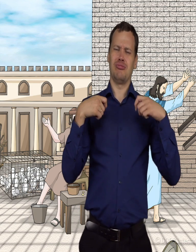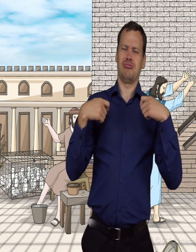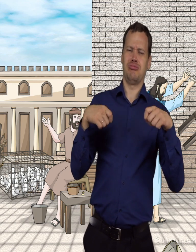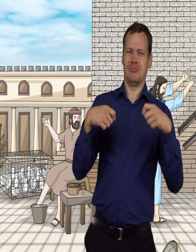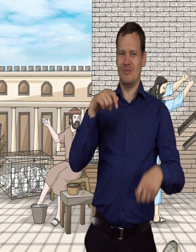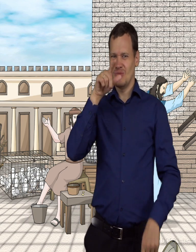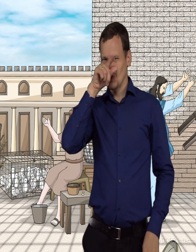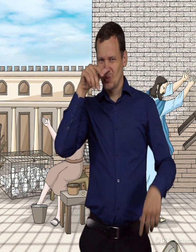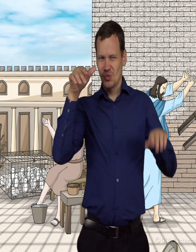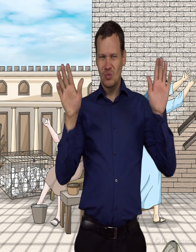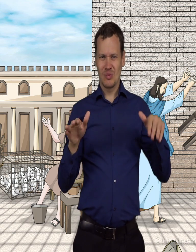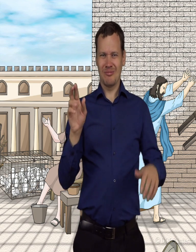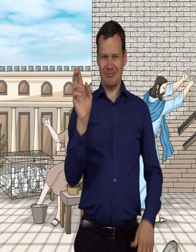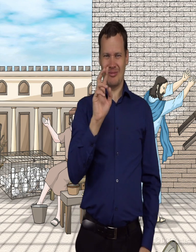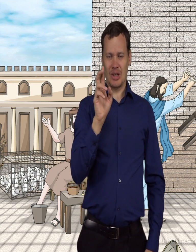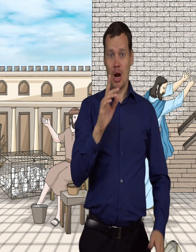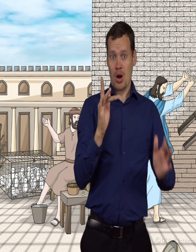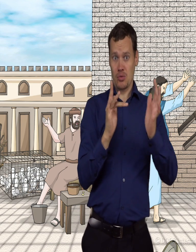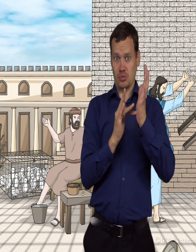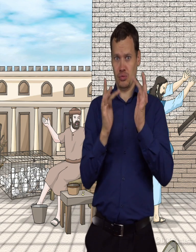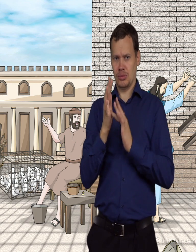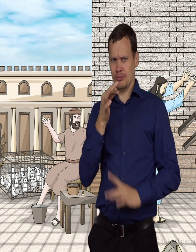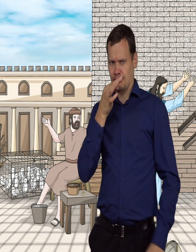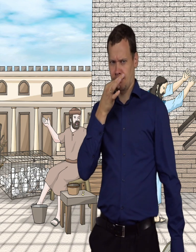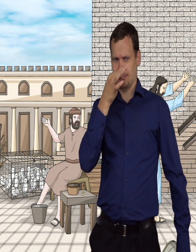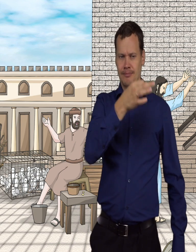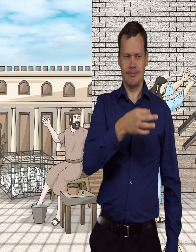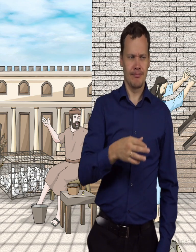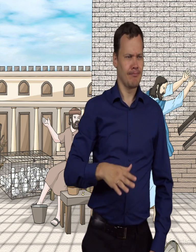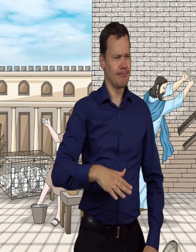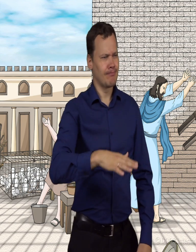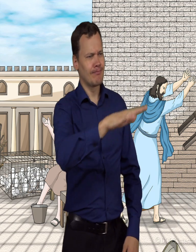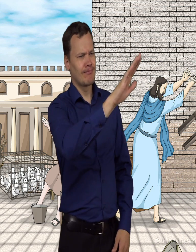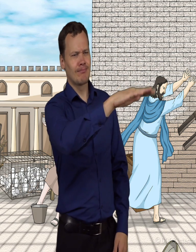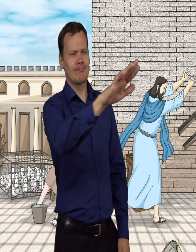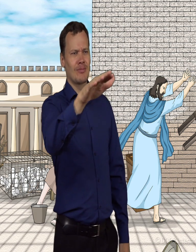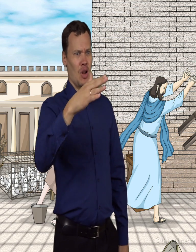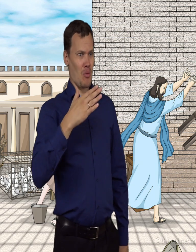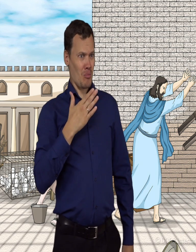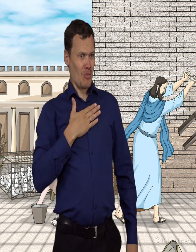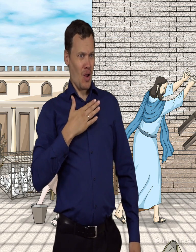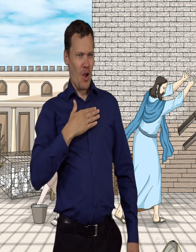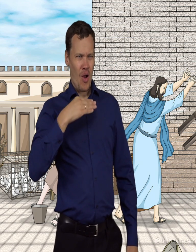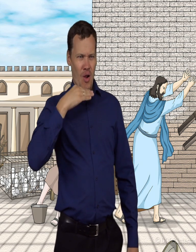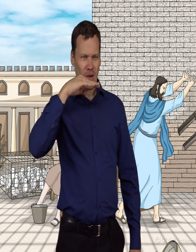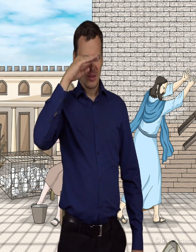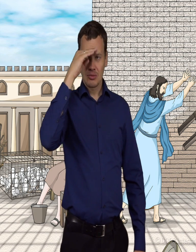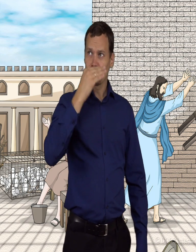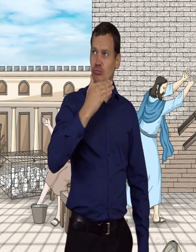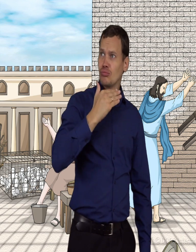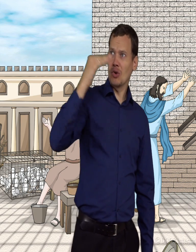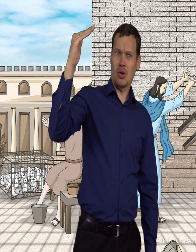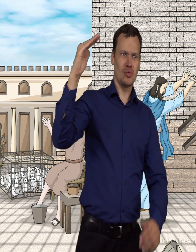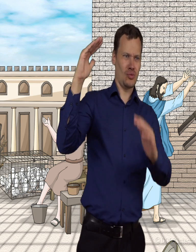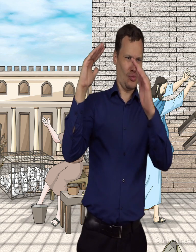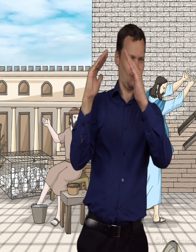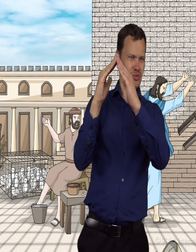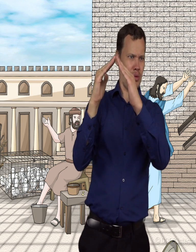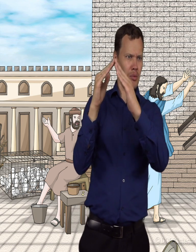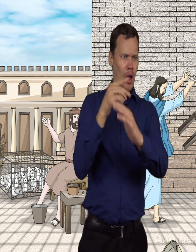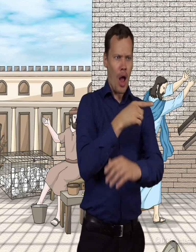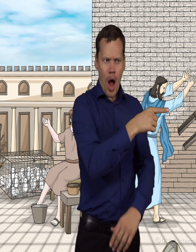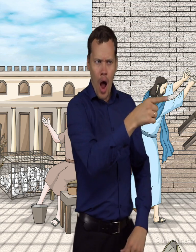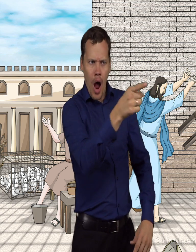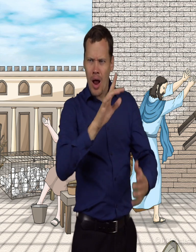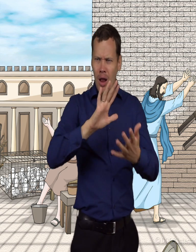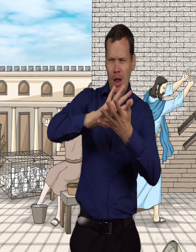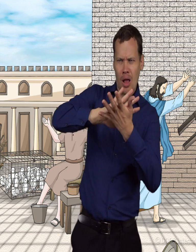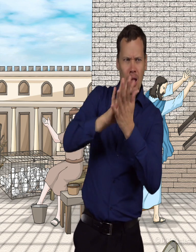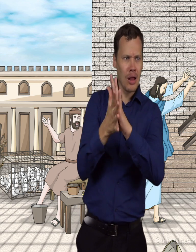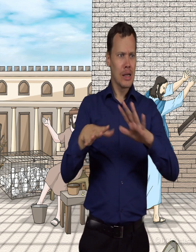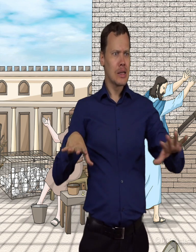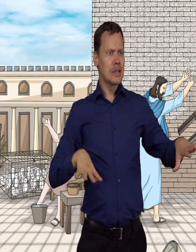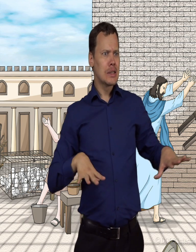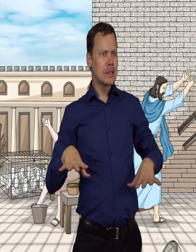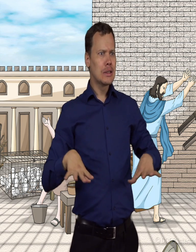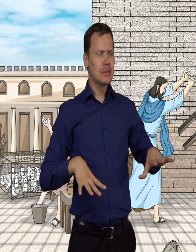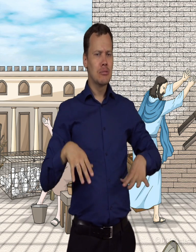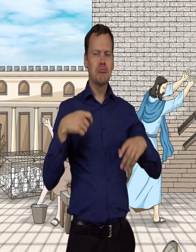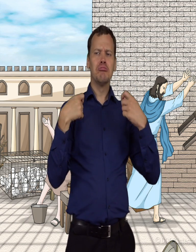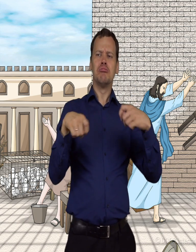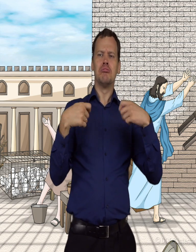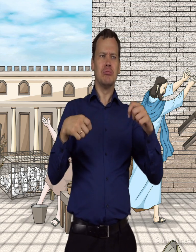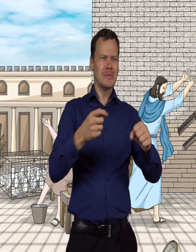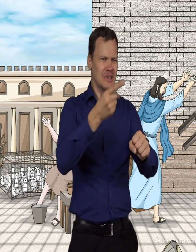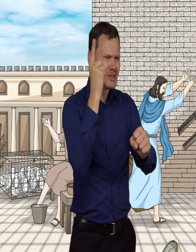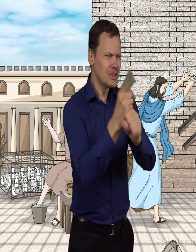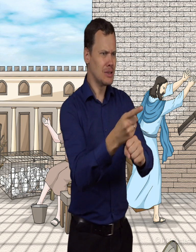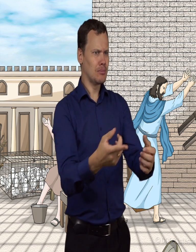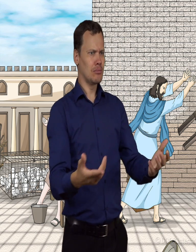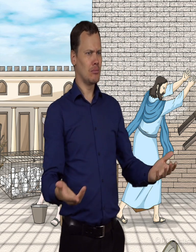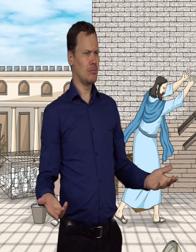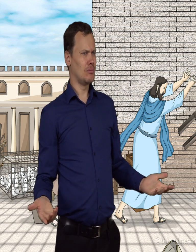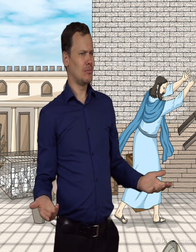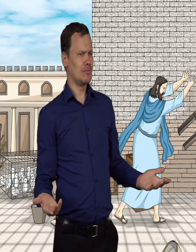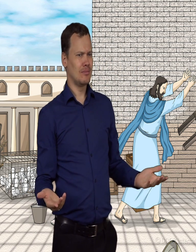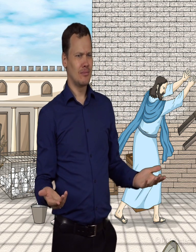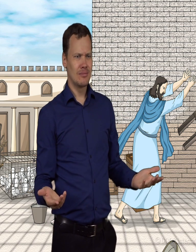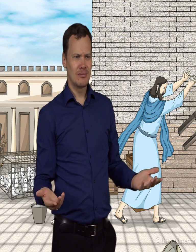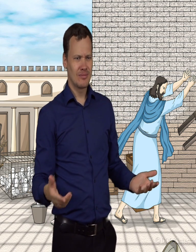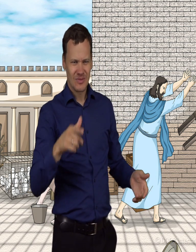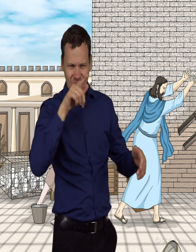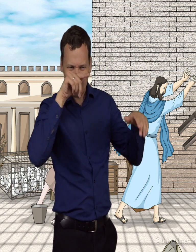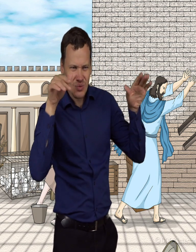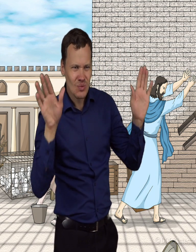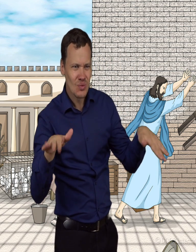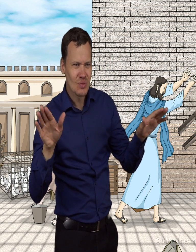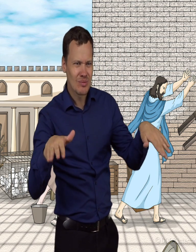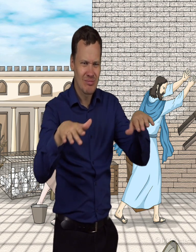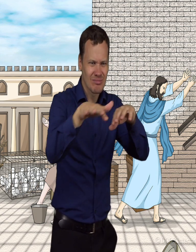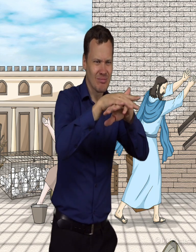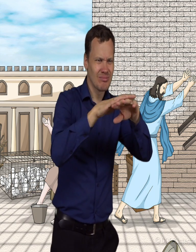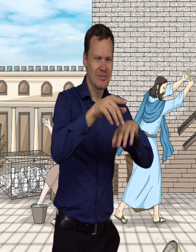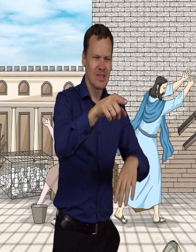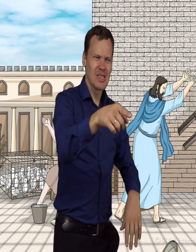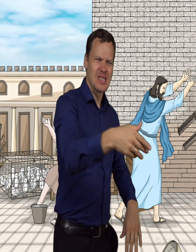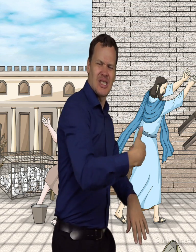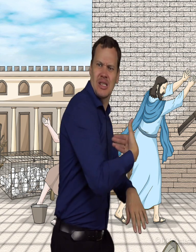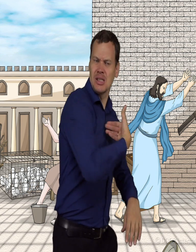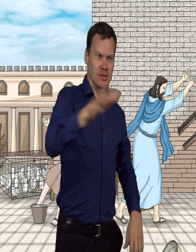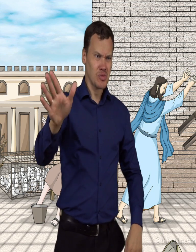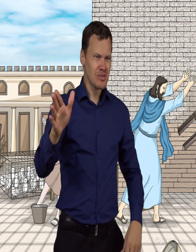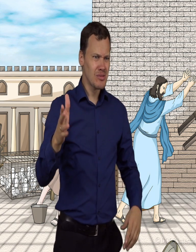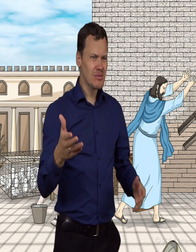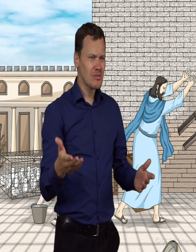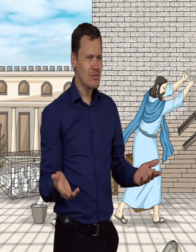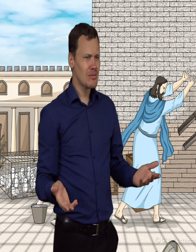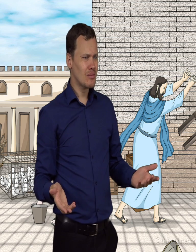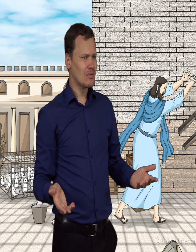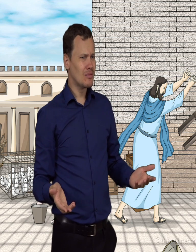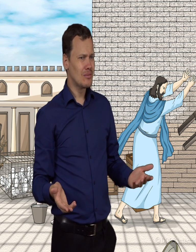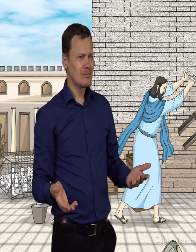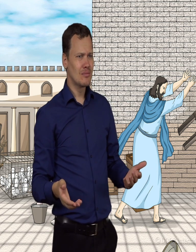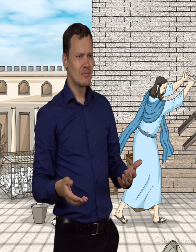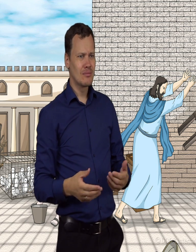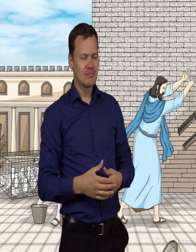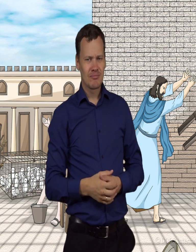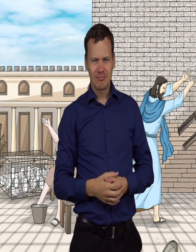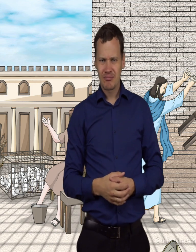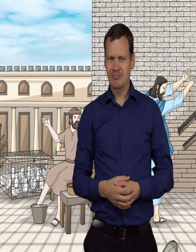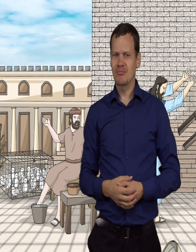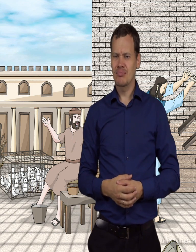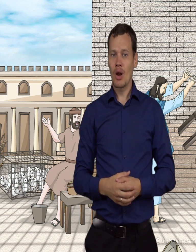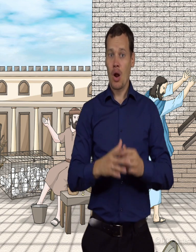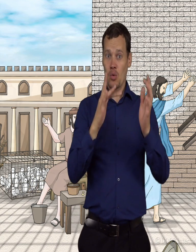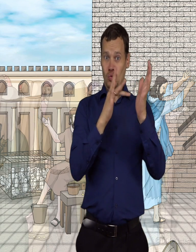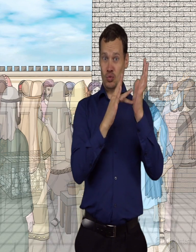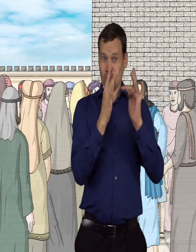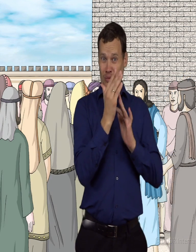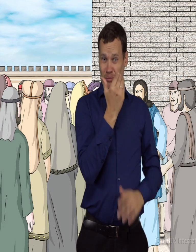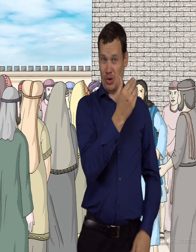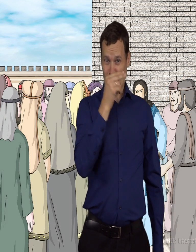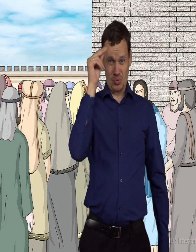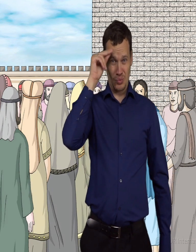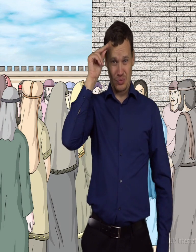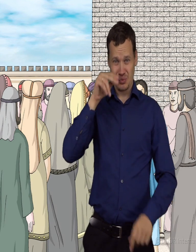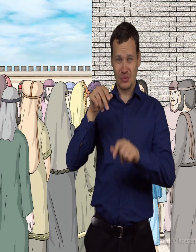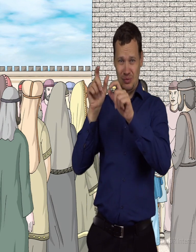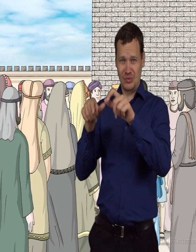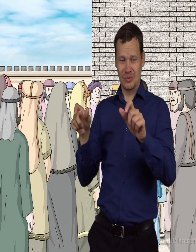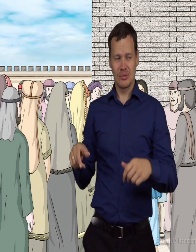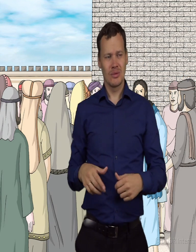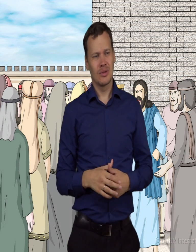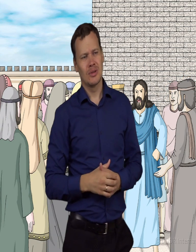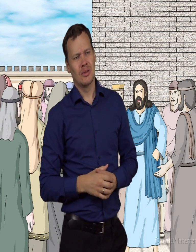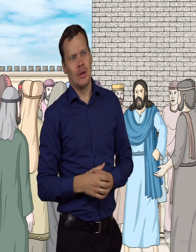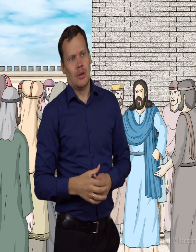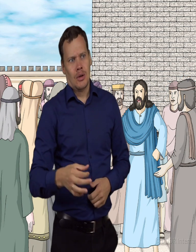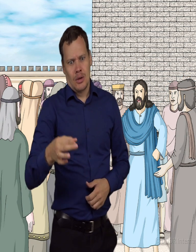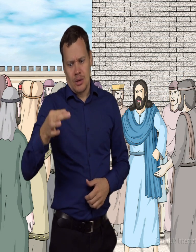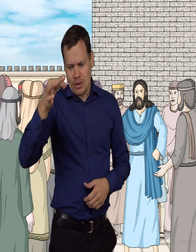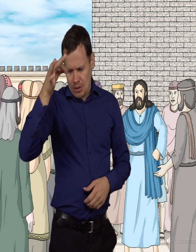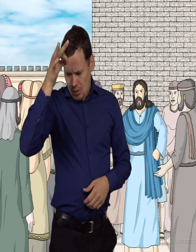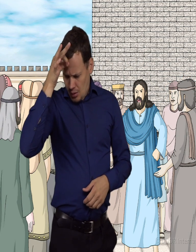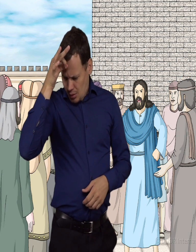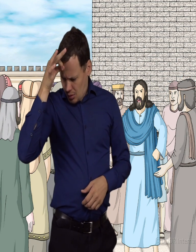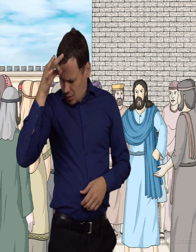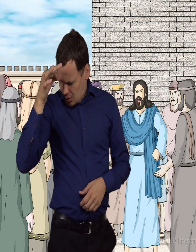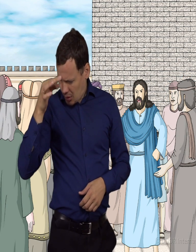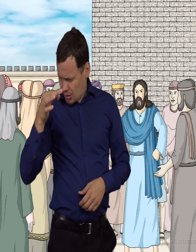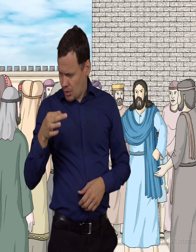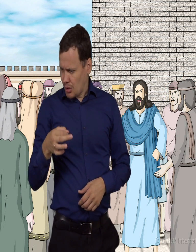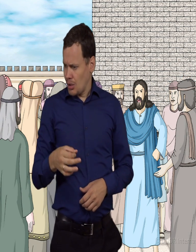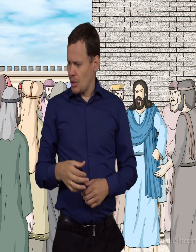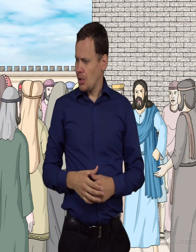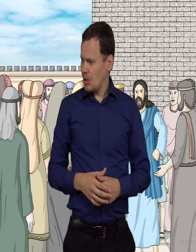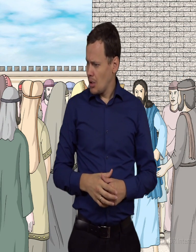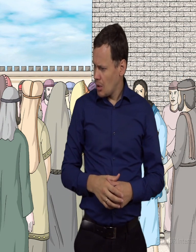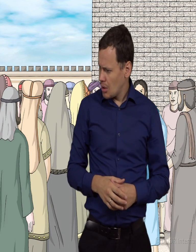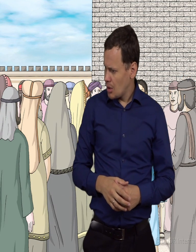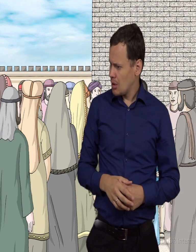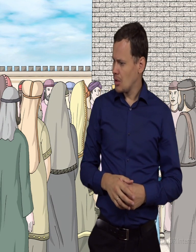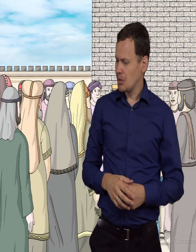How dare you turn My Father’s house into a marketplace!” His disciples remembered that it is written: “Zeal for Your house will consume Me.”